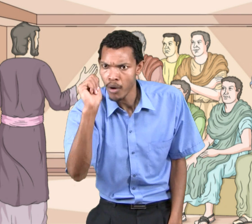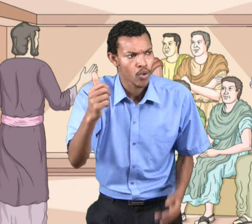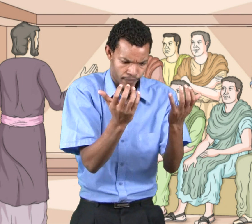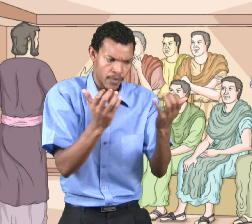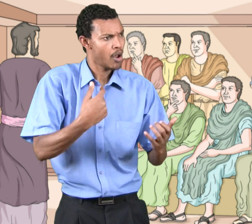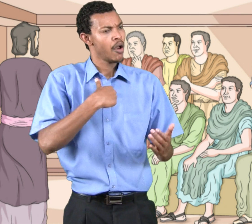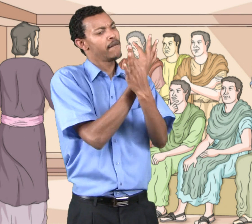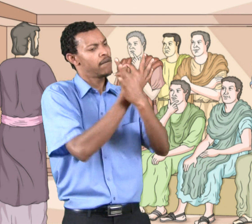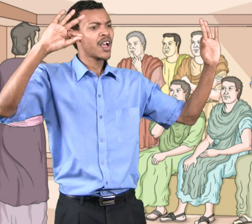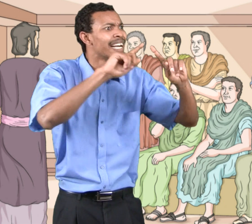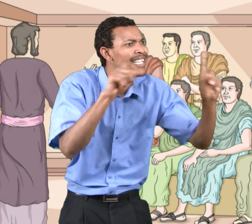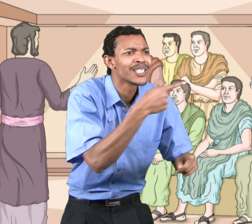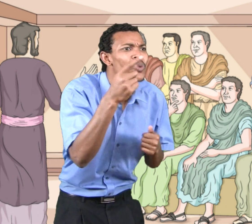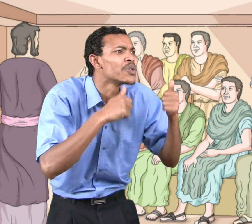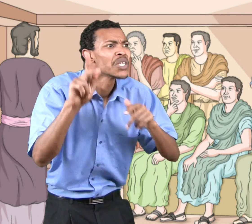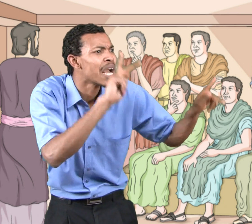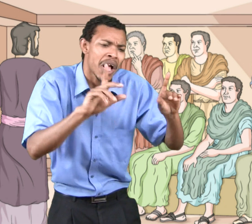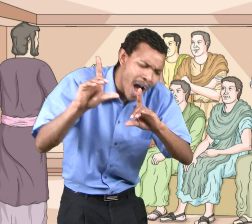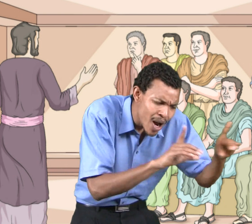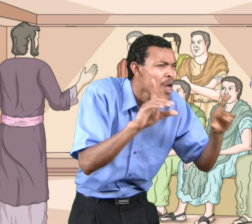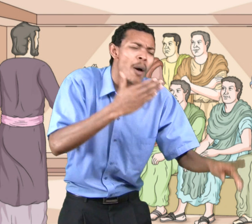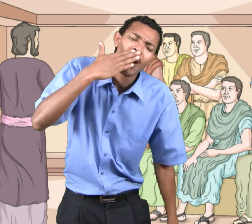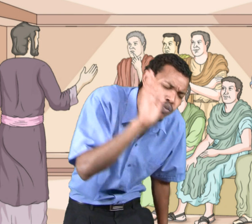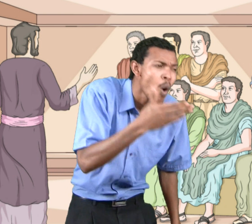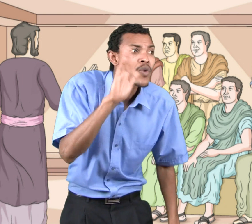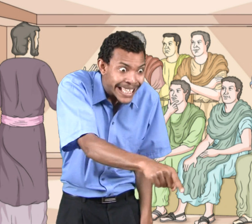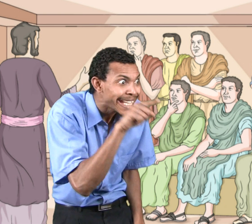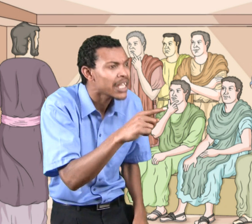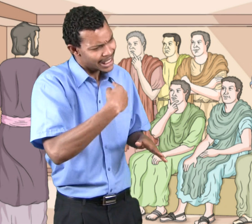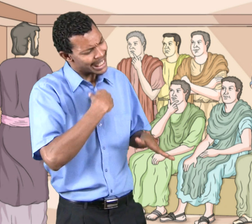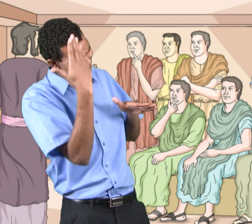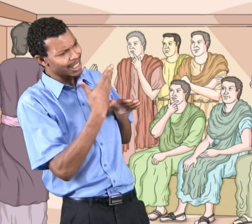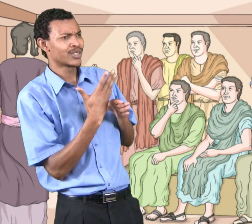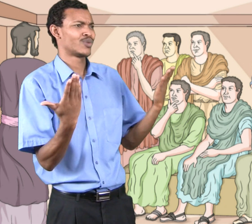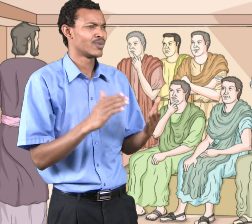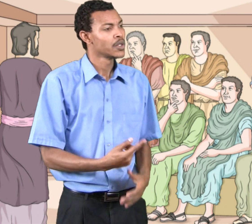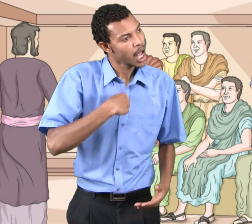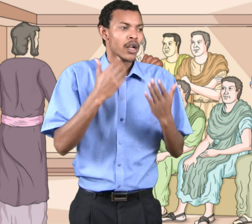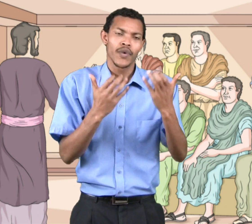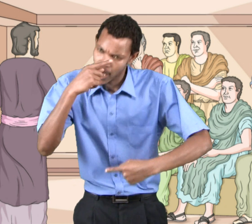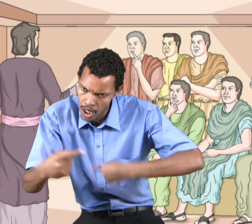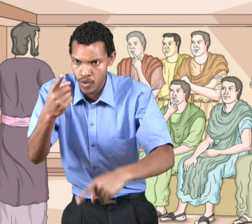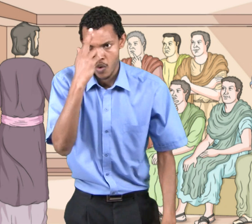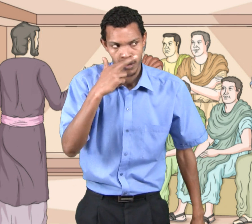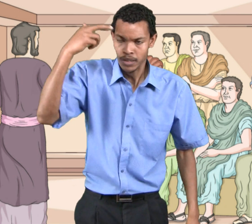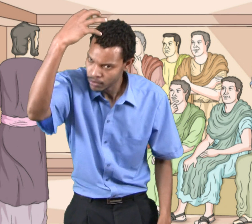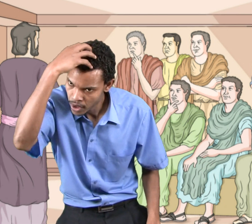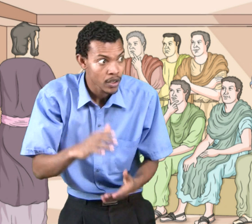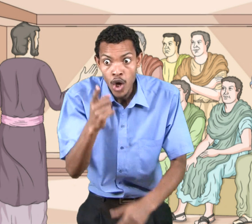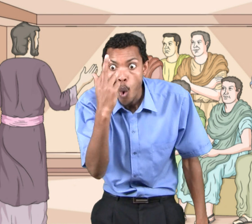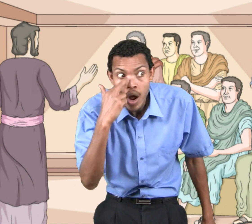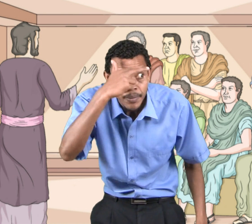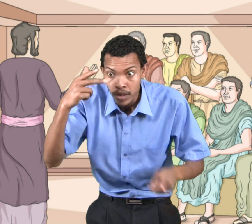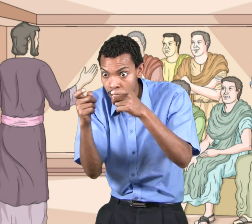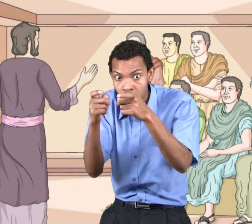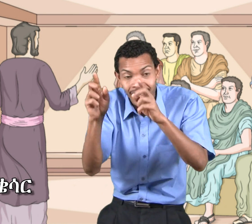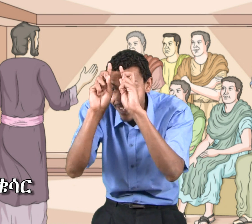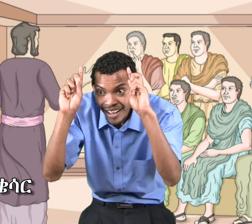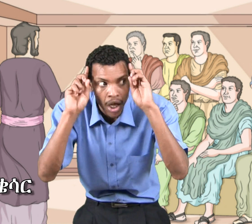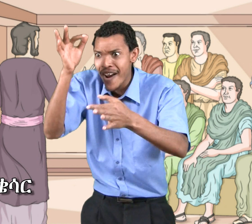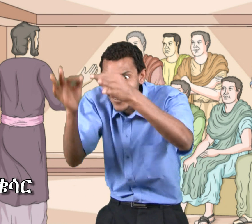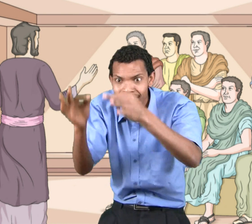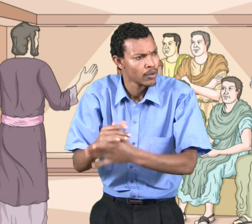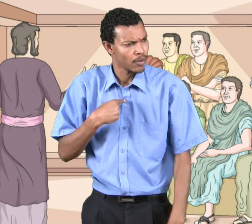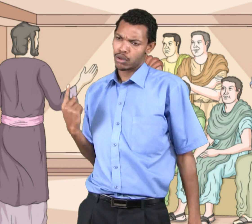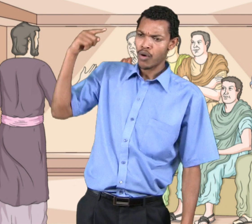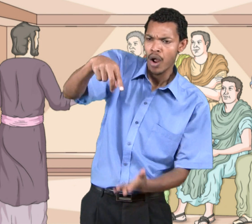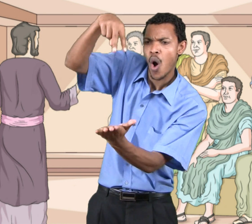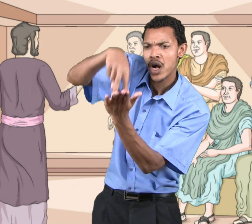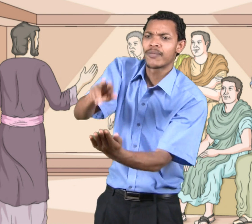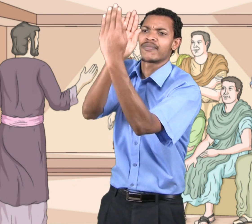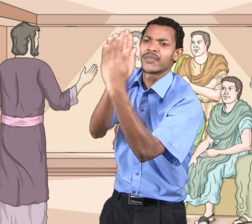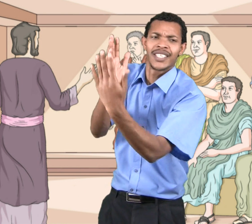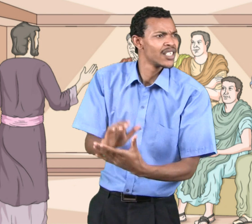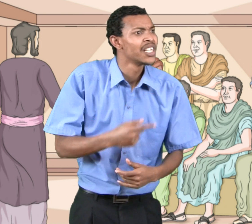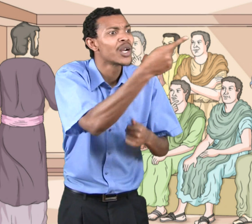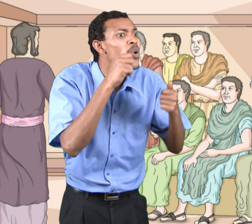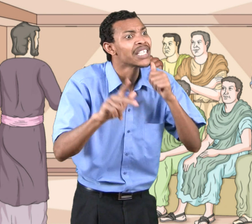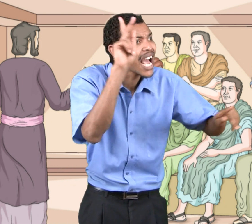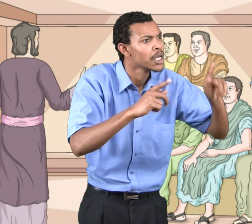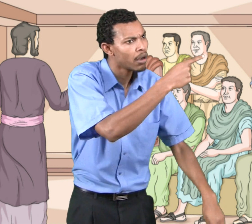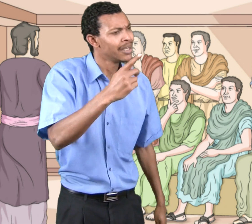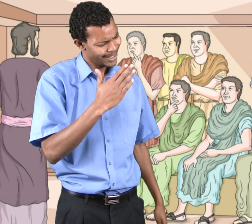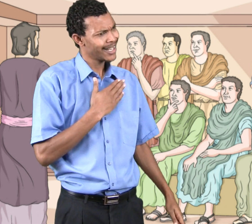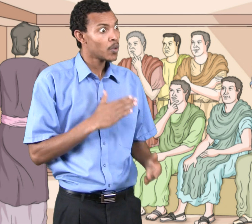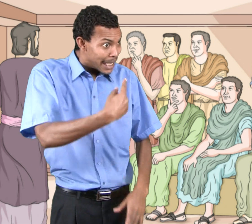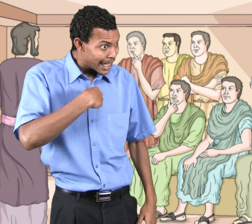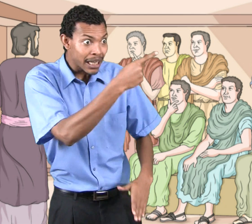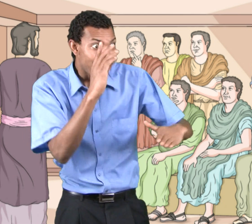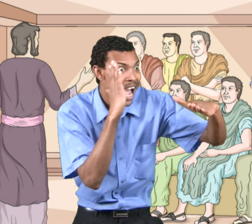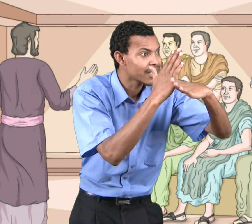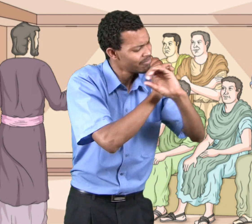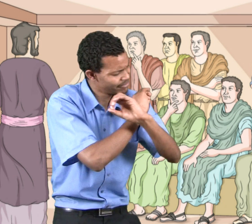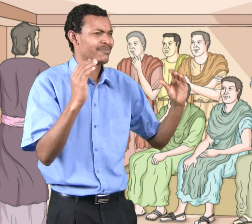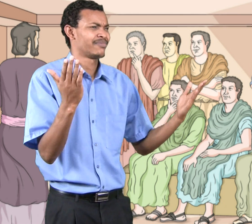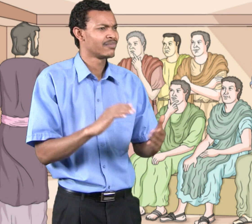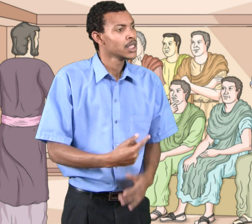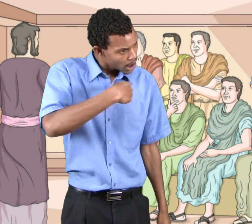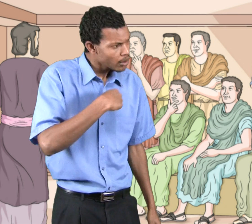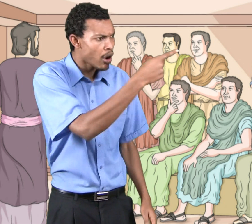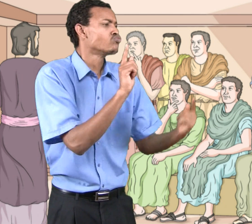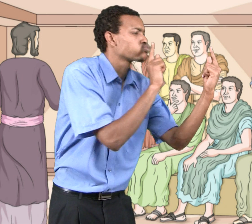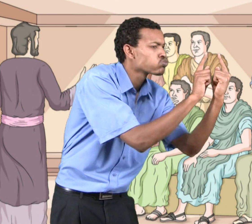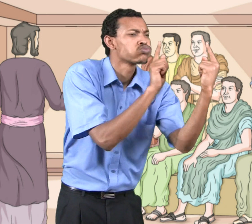But when the Jews objected, I was compelled to appeal to Caesar, even though I have no charge to bring against my nation.